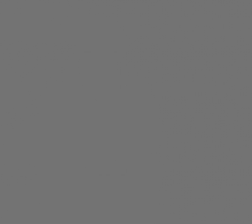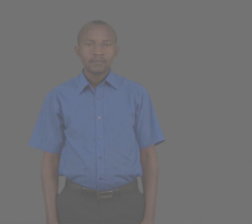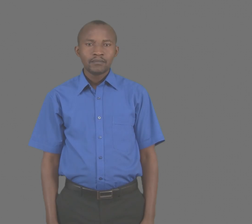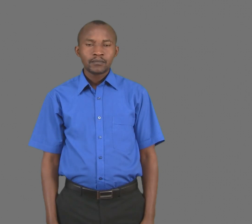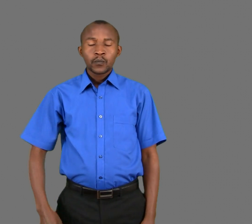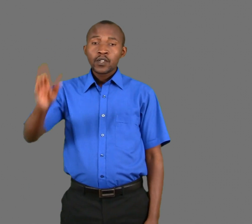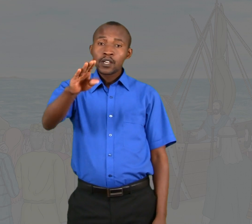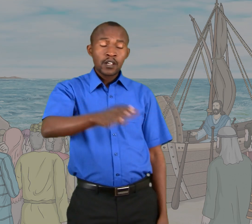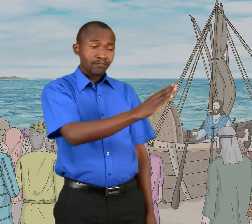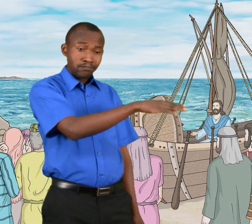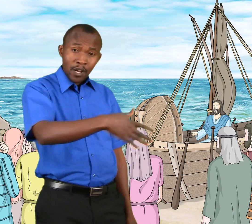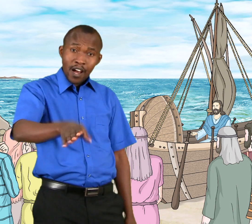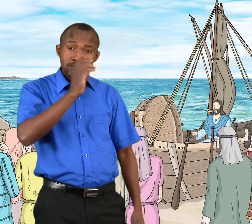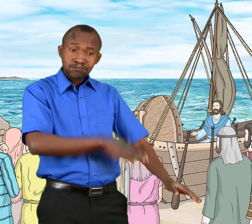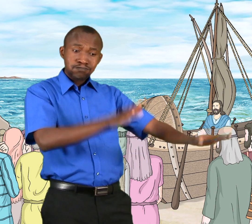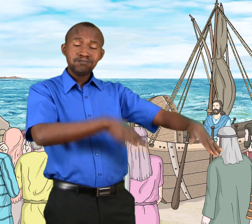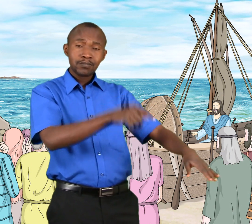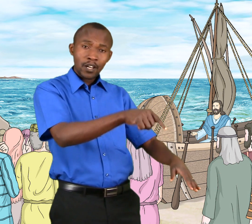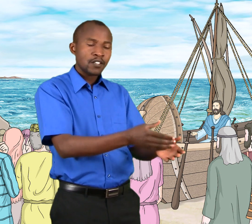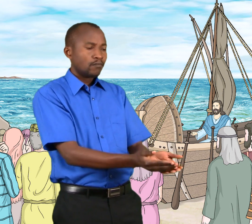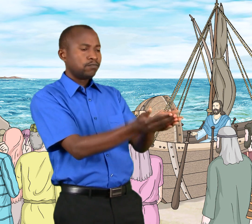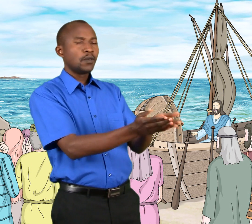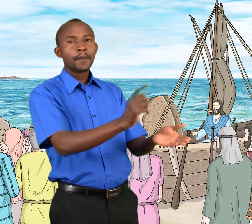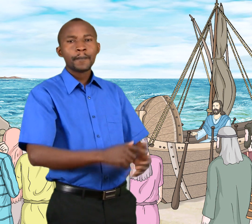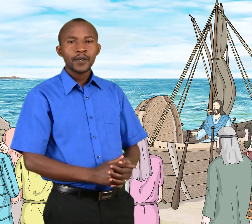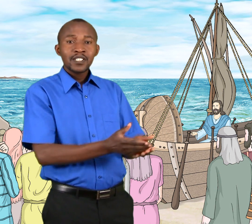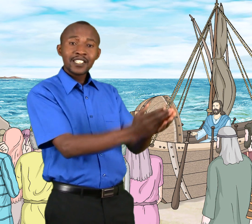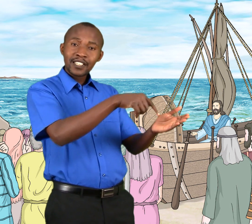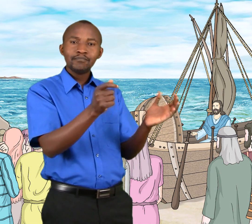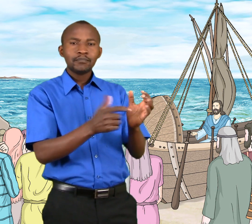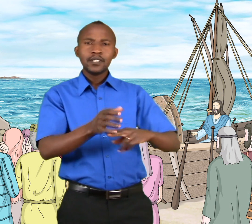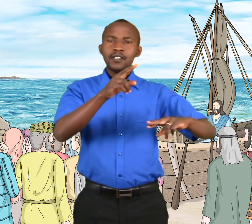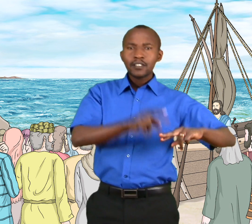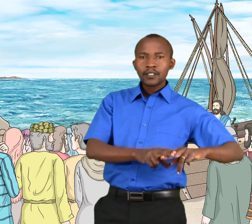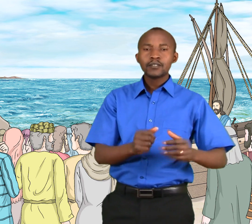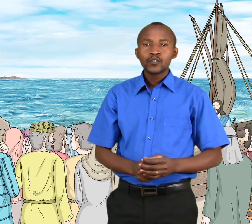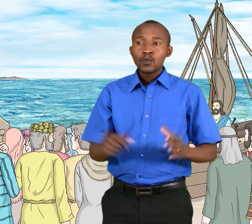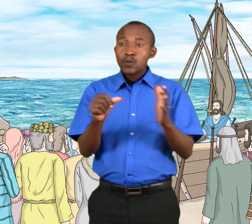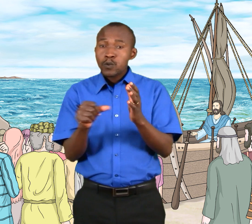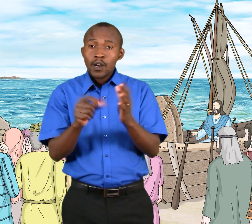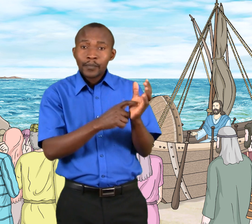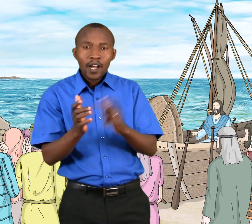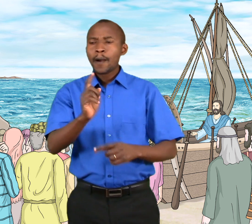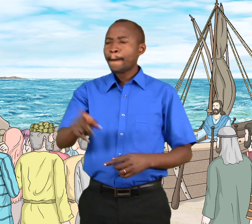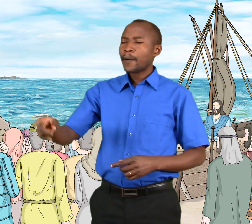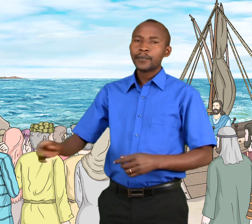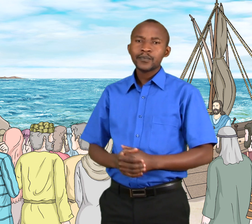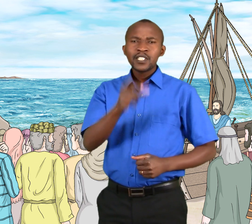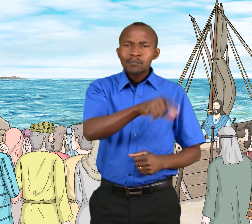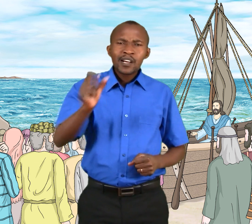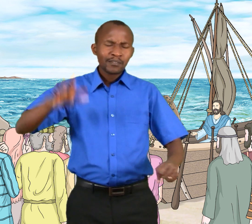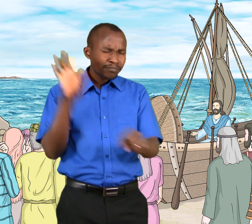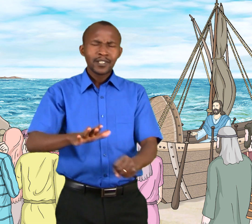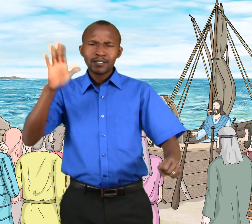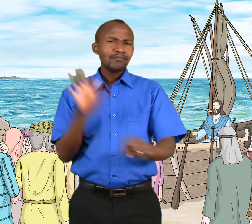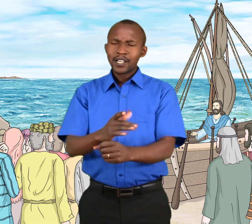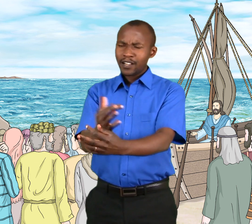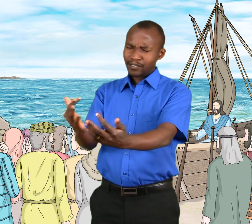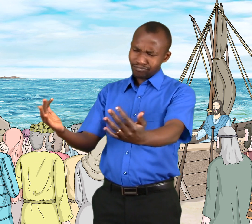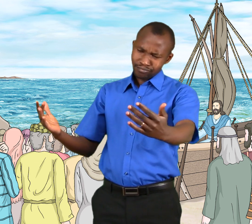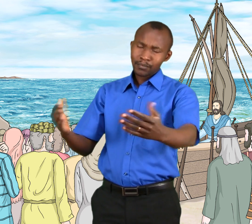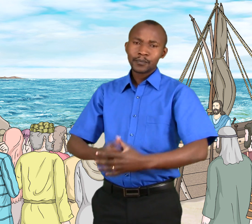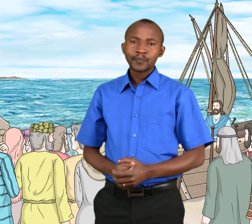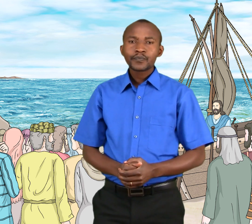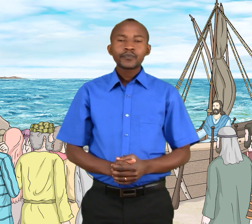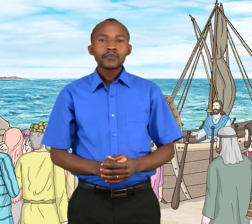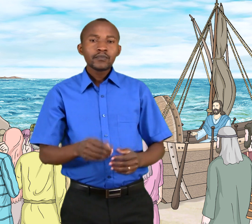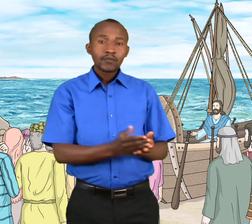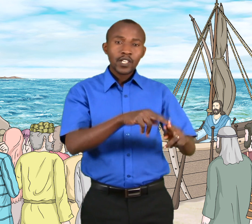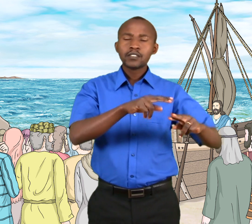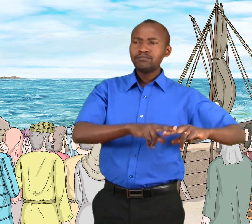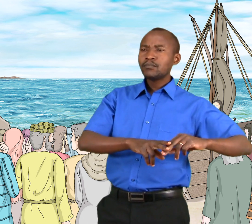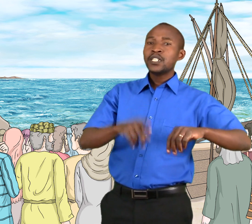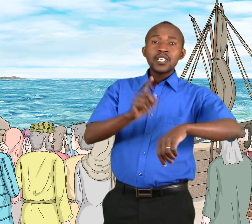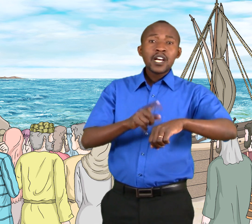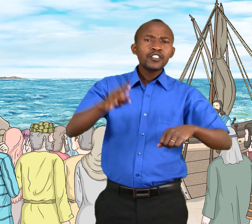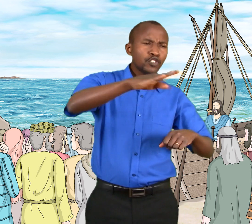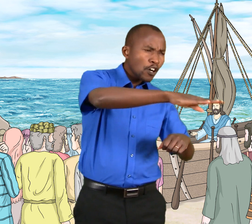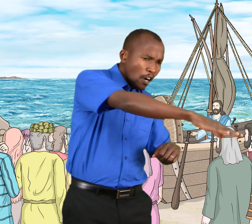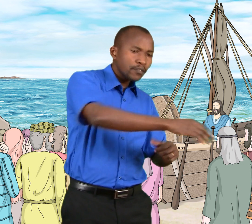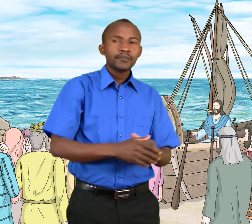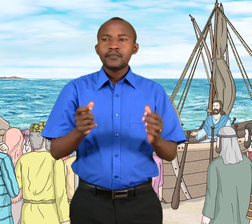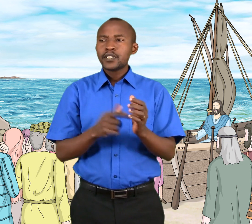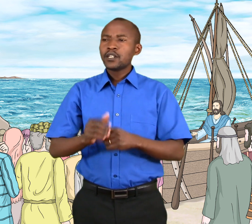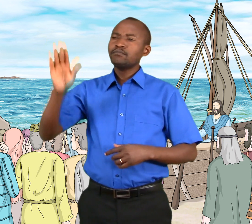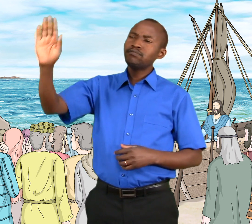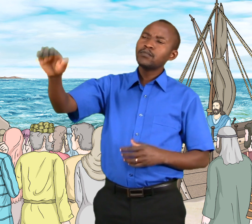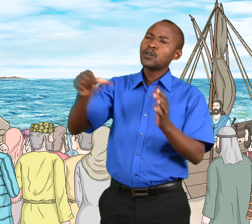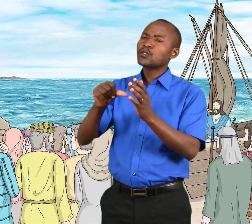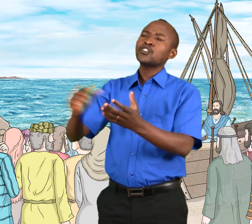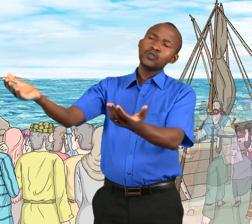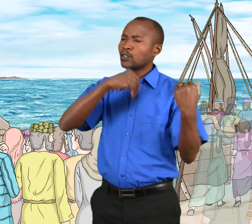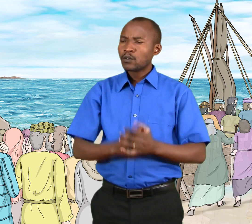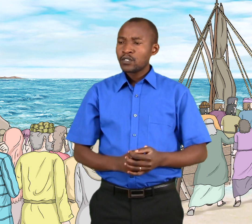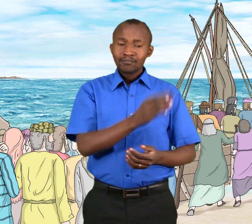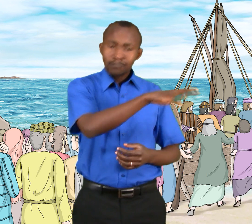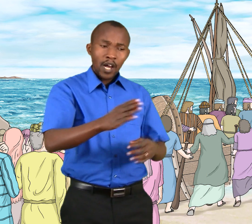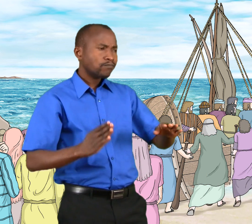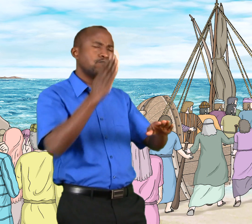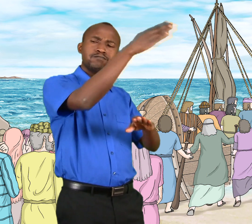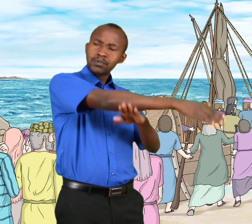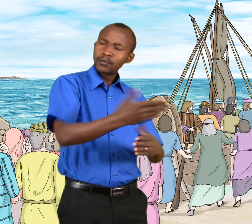When that evening came, He said to His disciples, “Let us cross to the other side.”